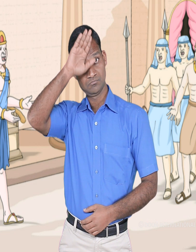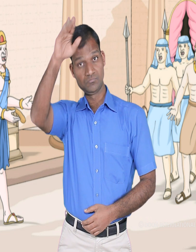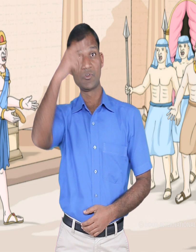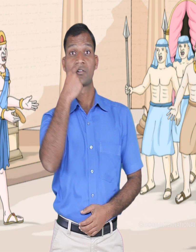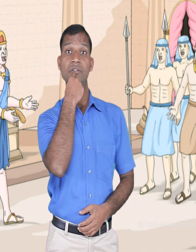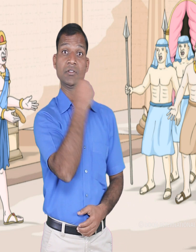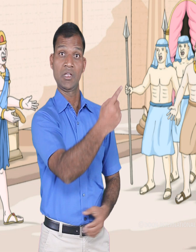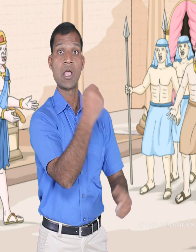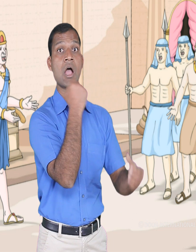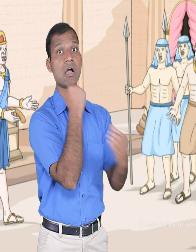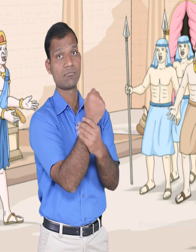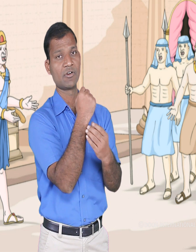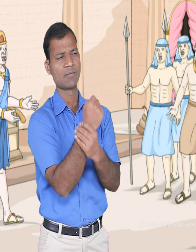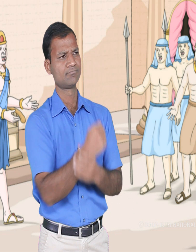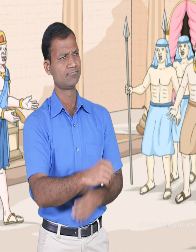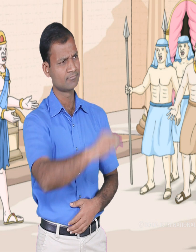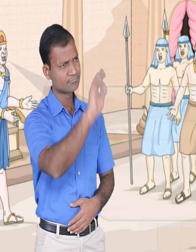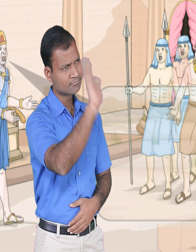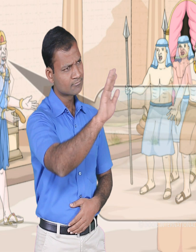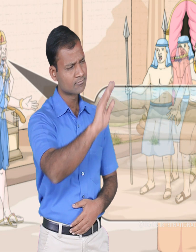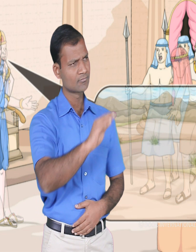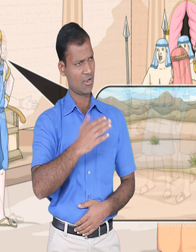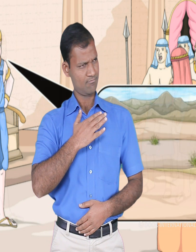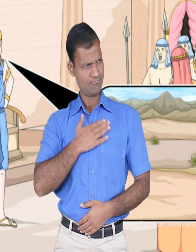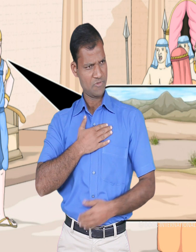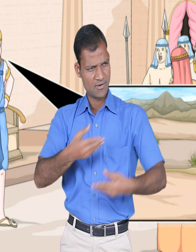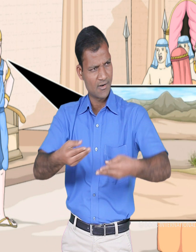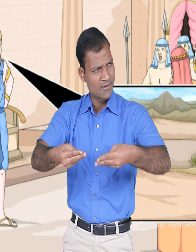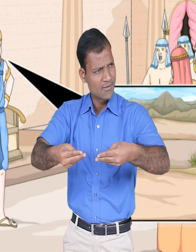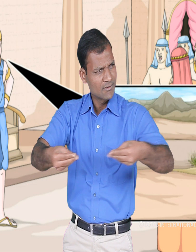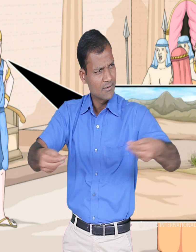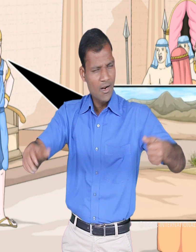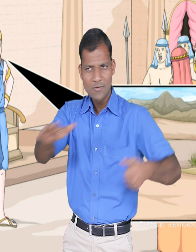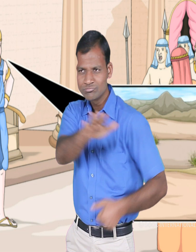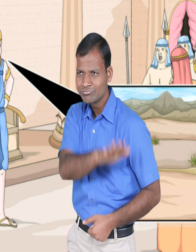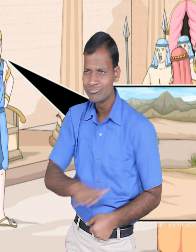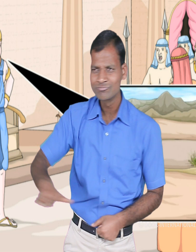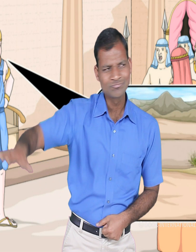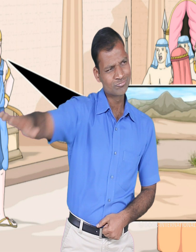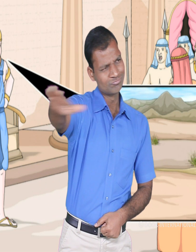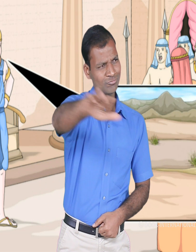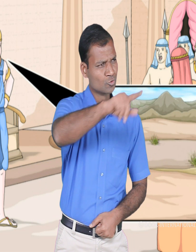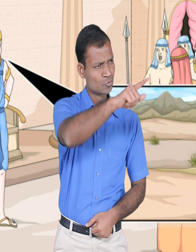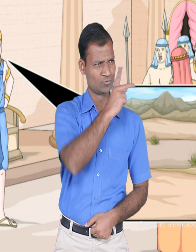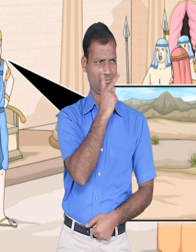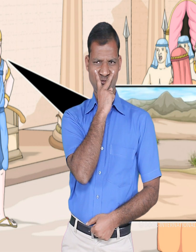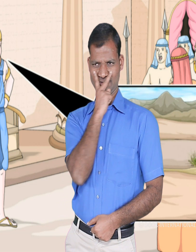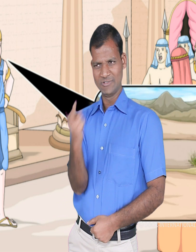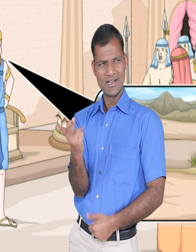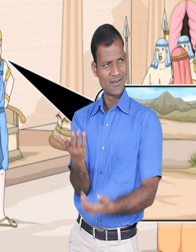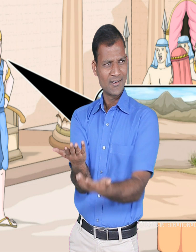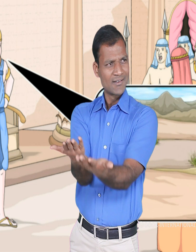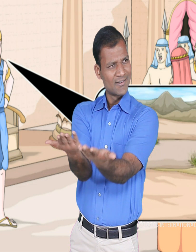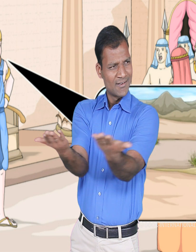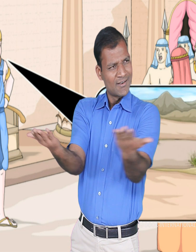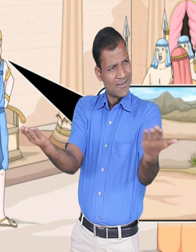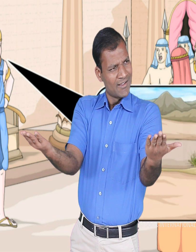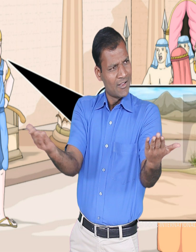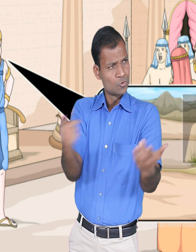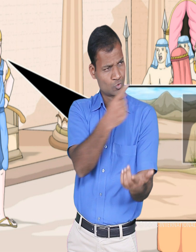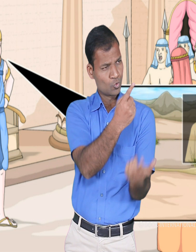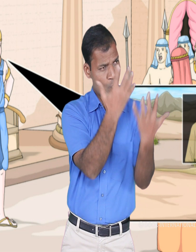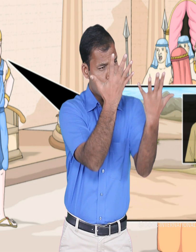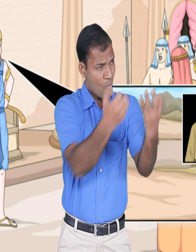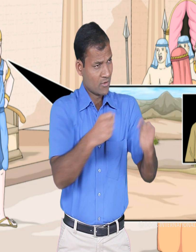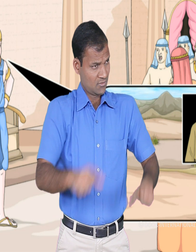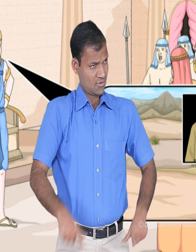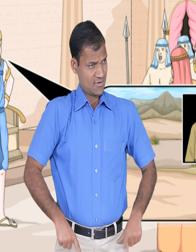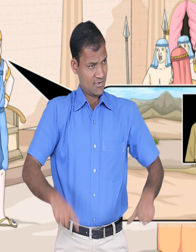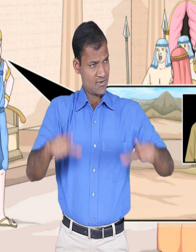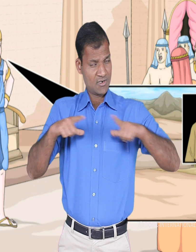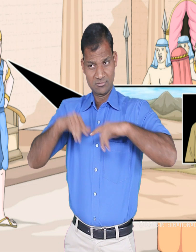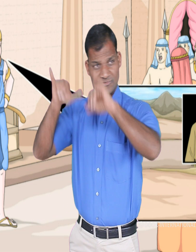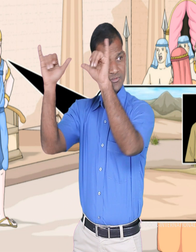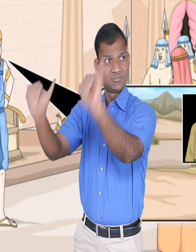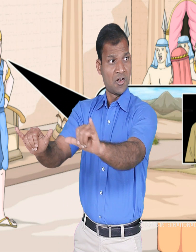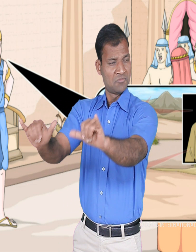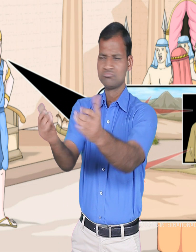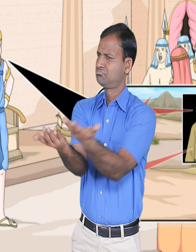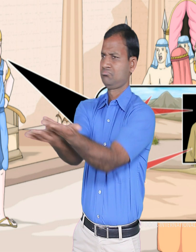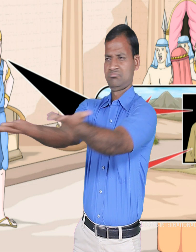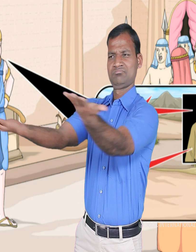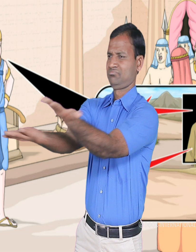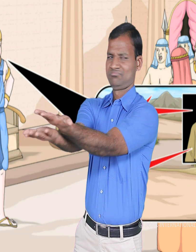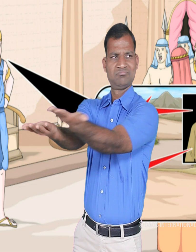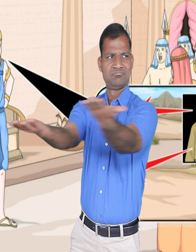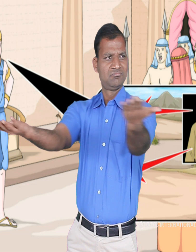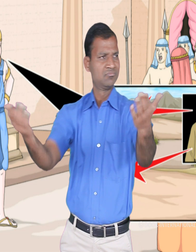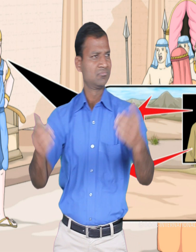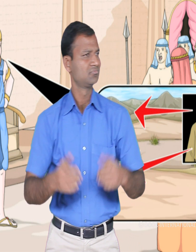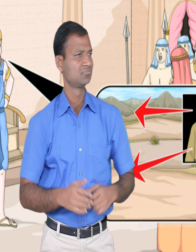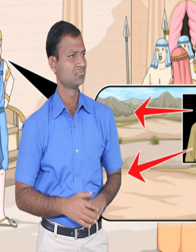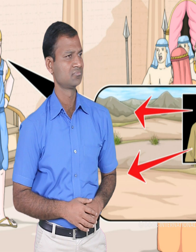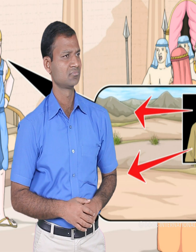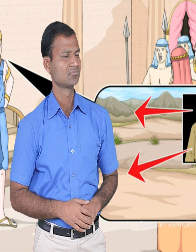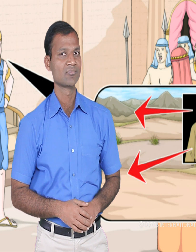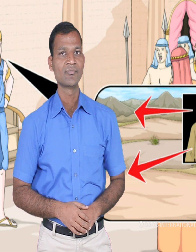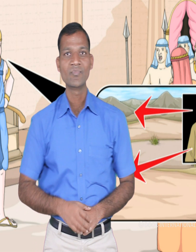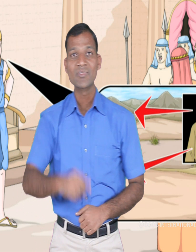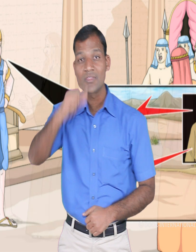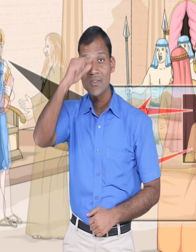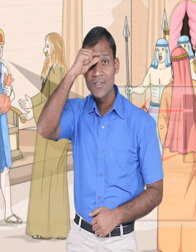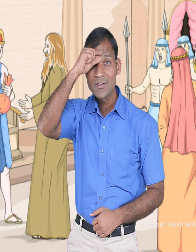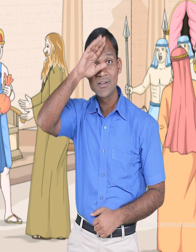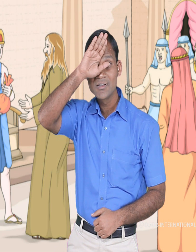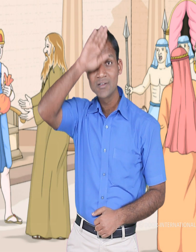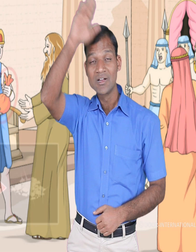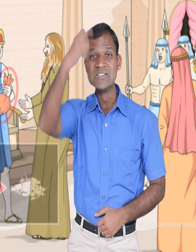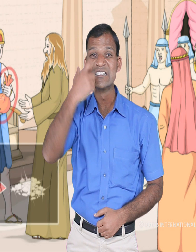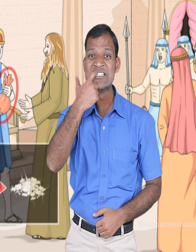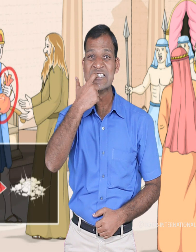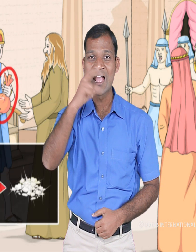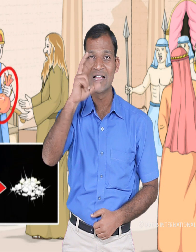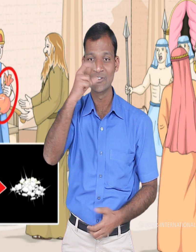And Abimelech said, “Look, my land is before you. Settle wherever you please.”